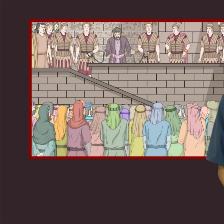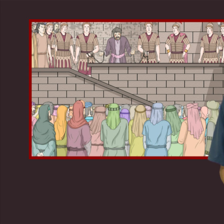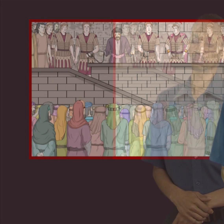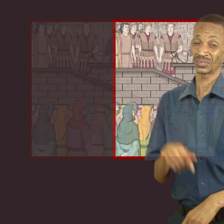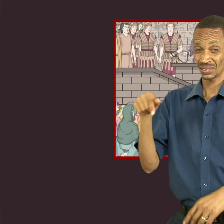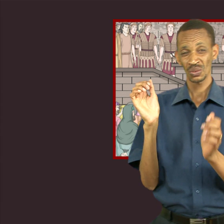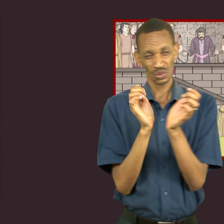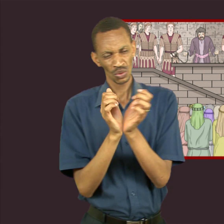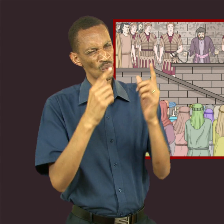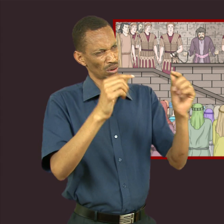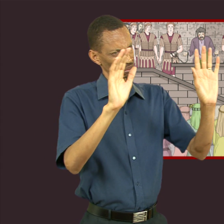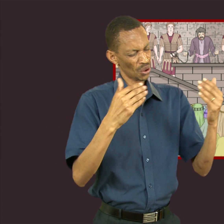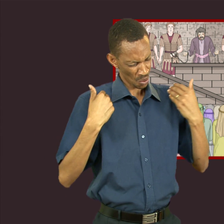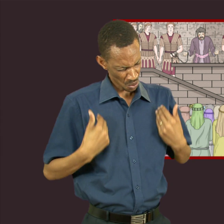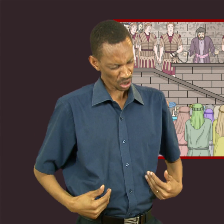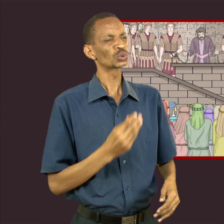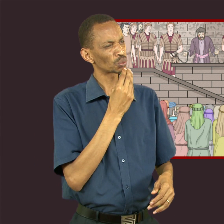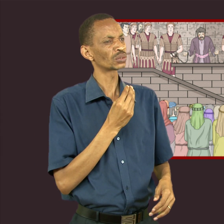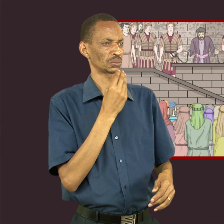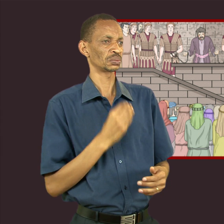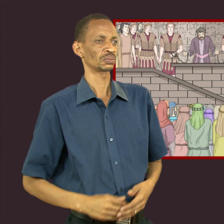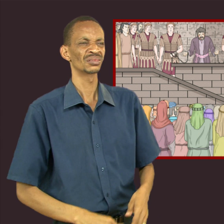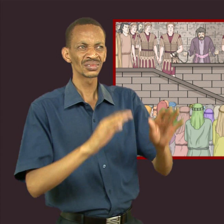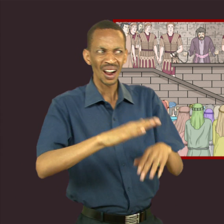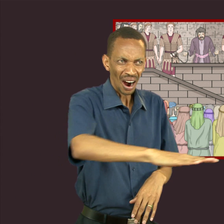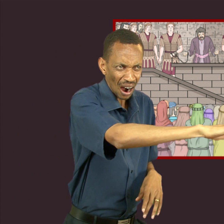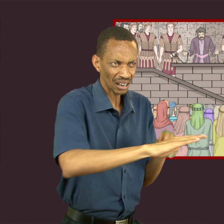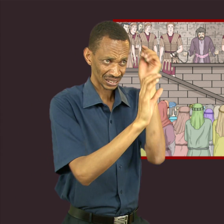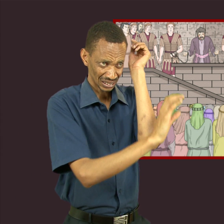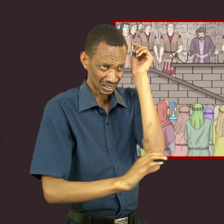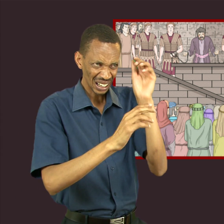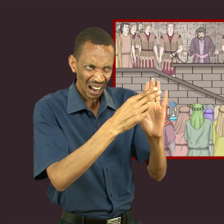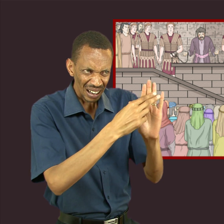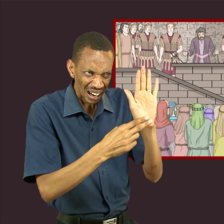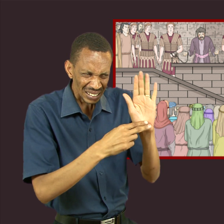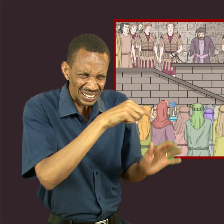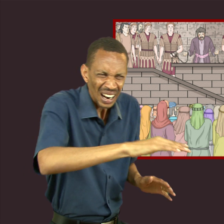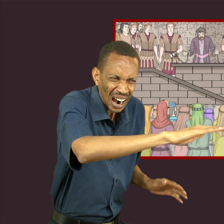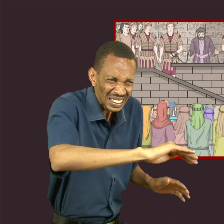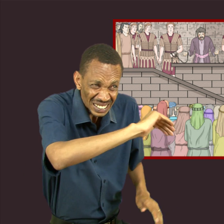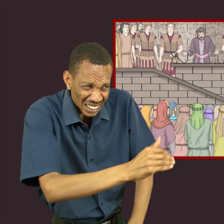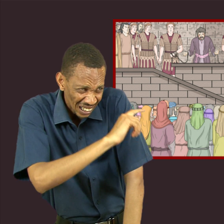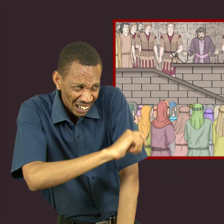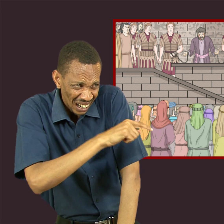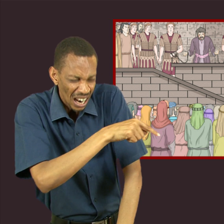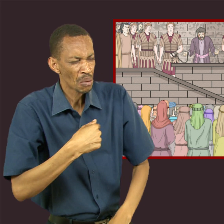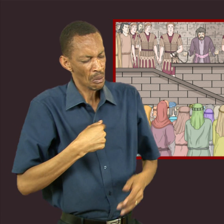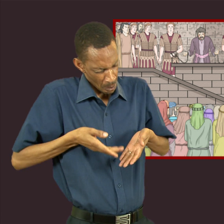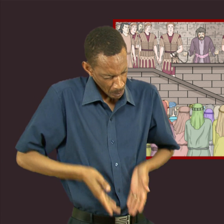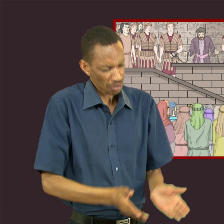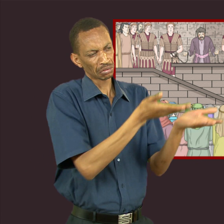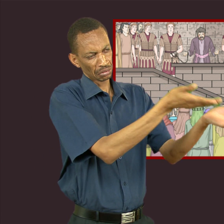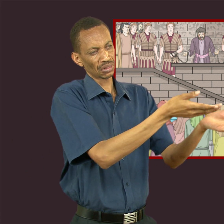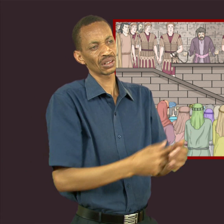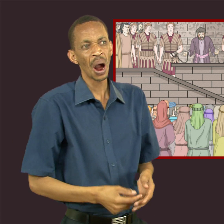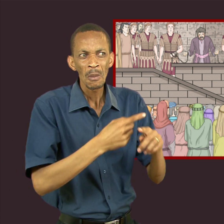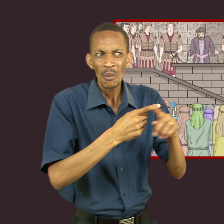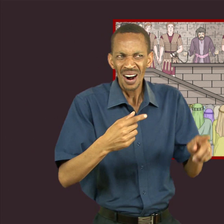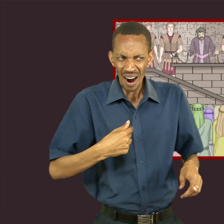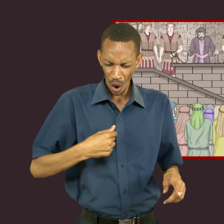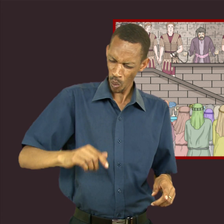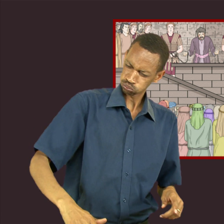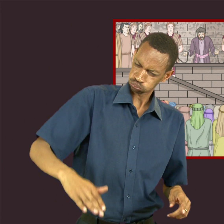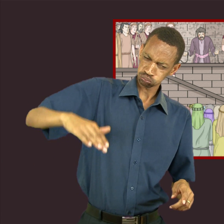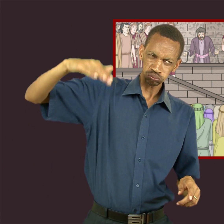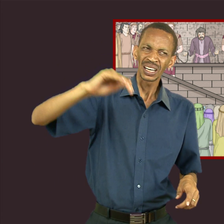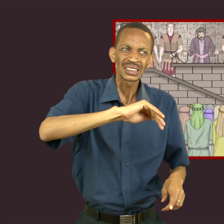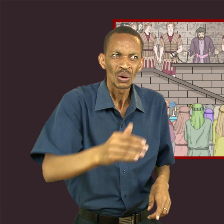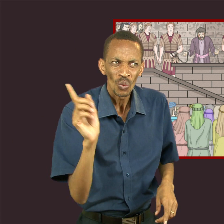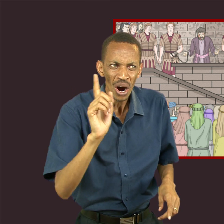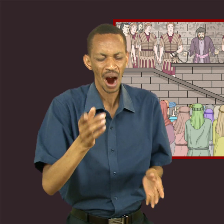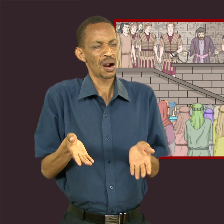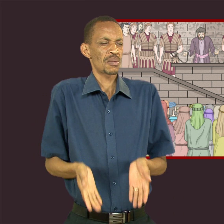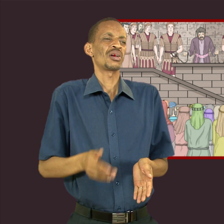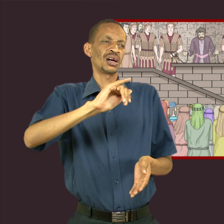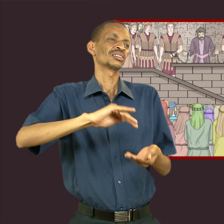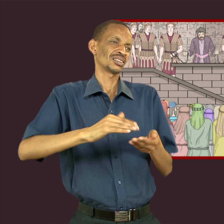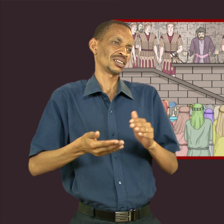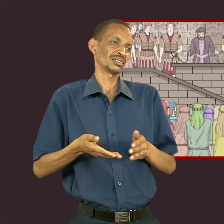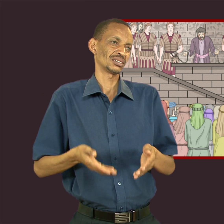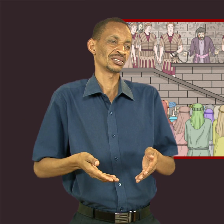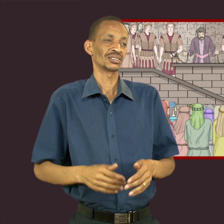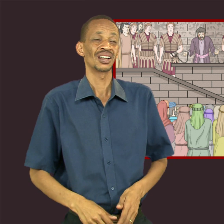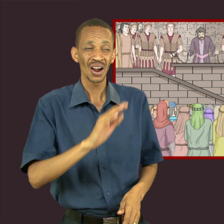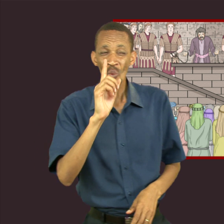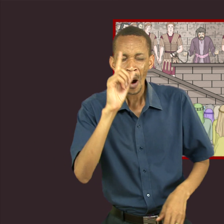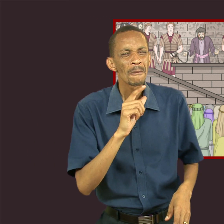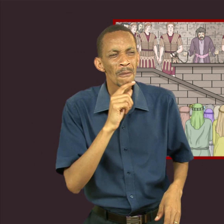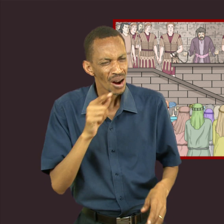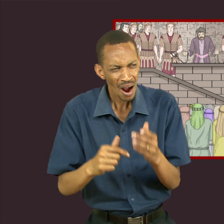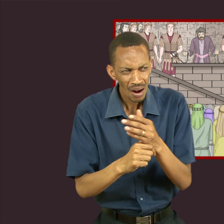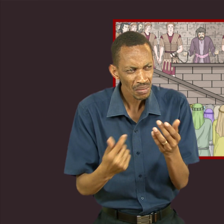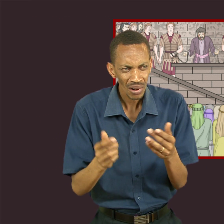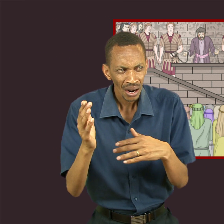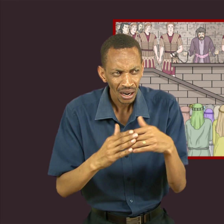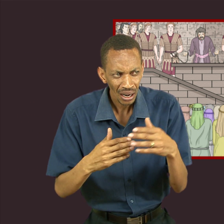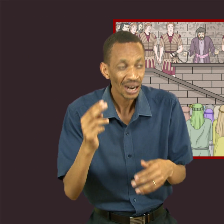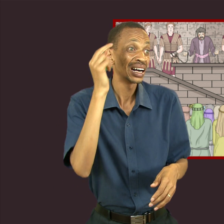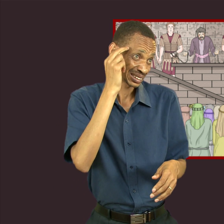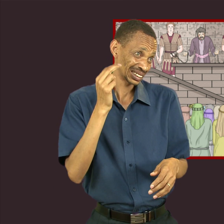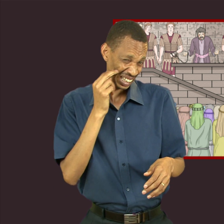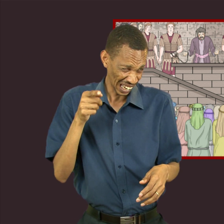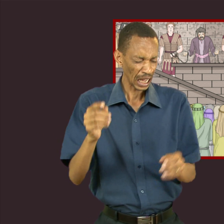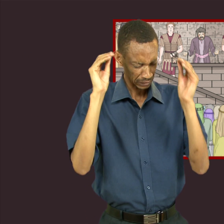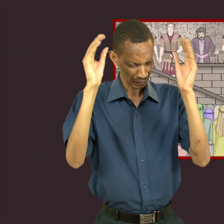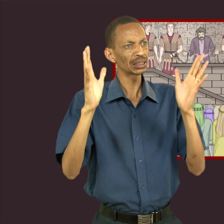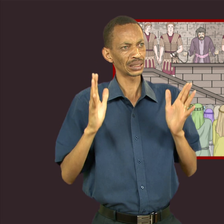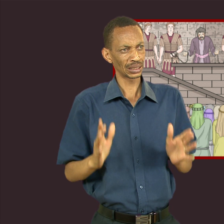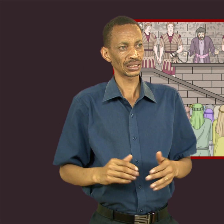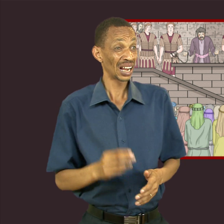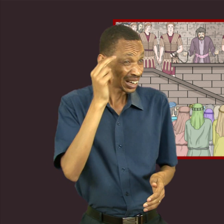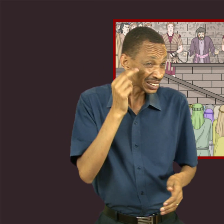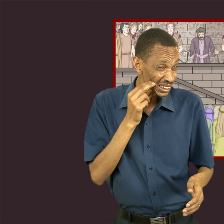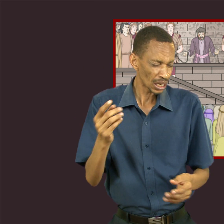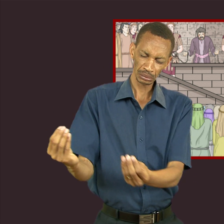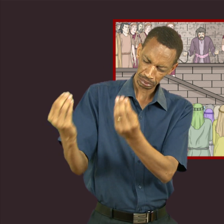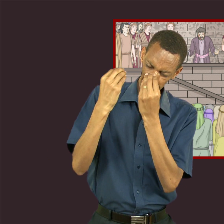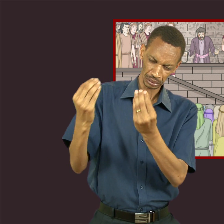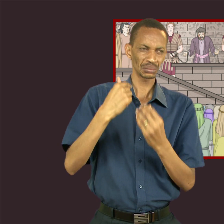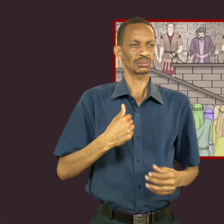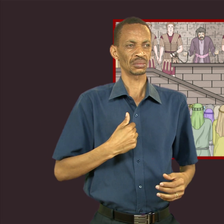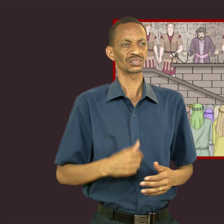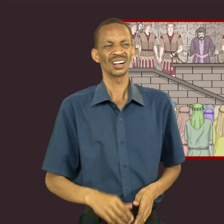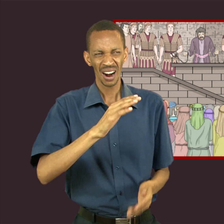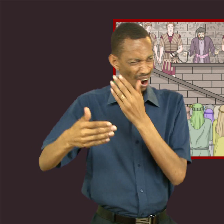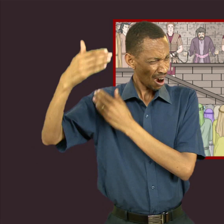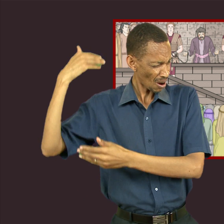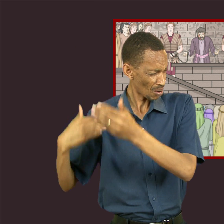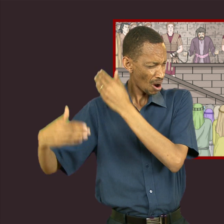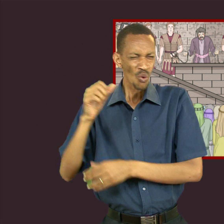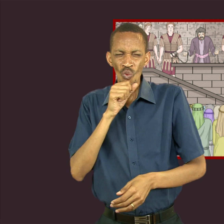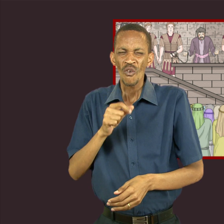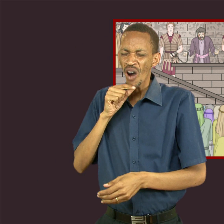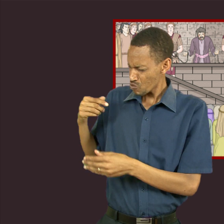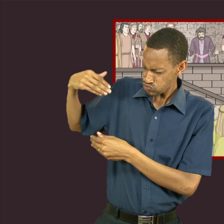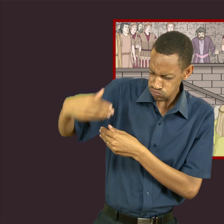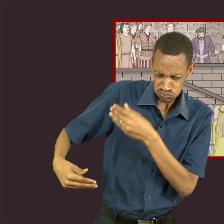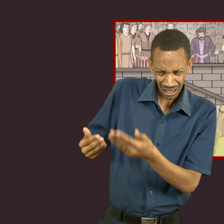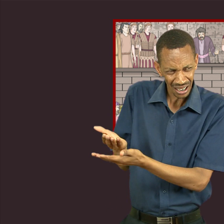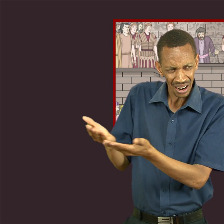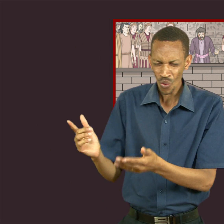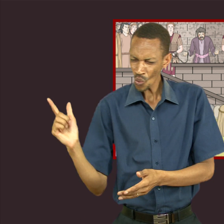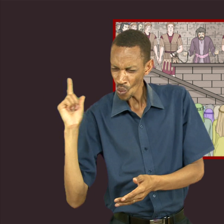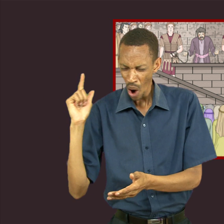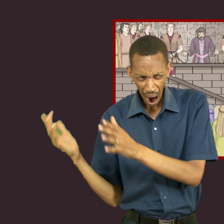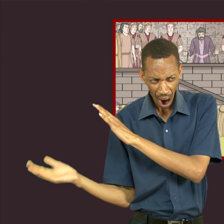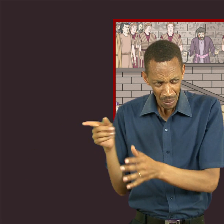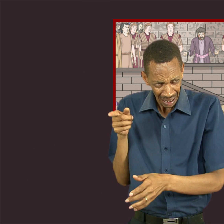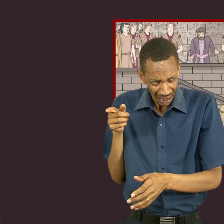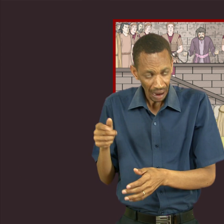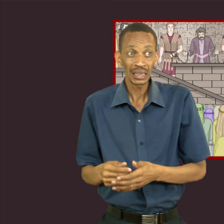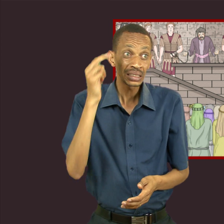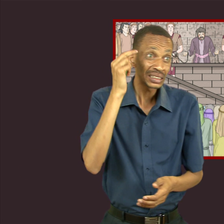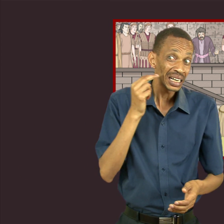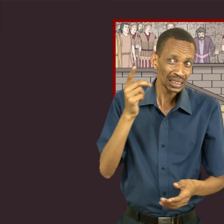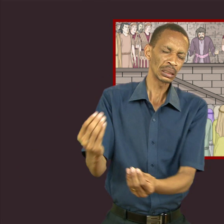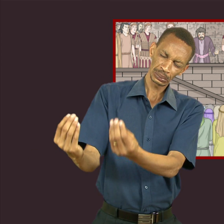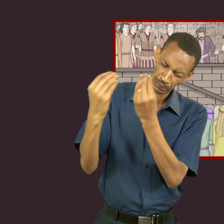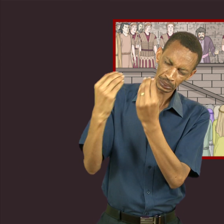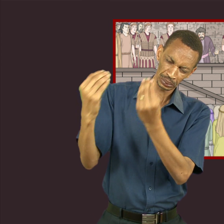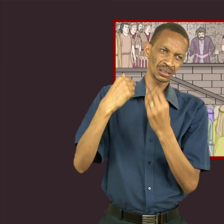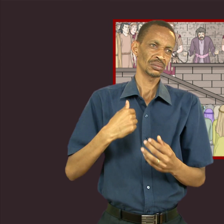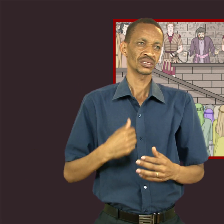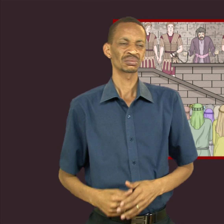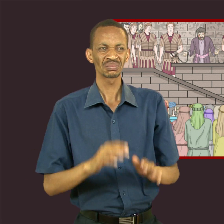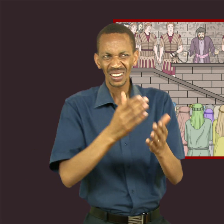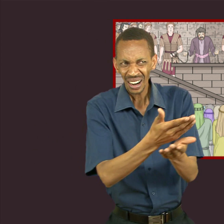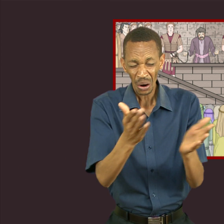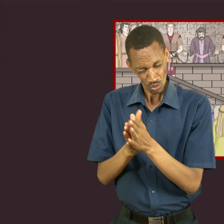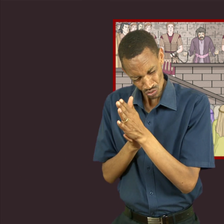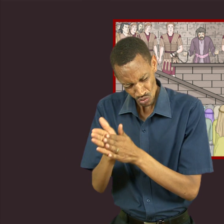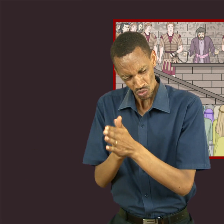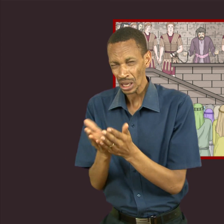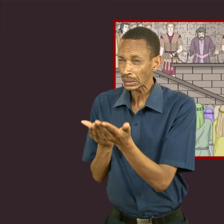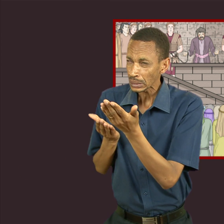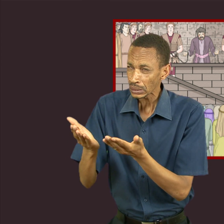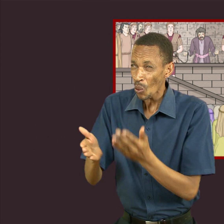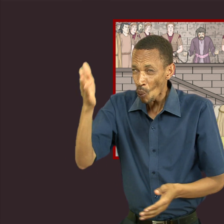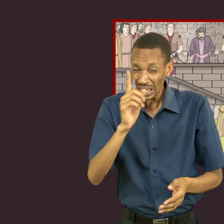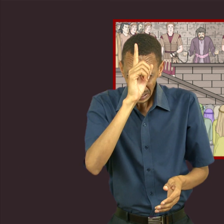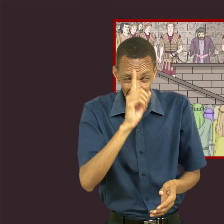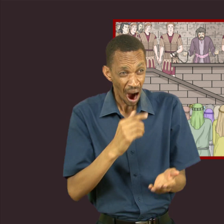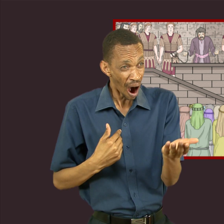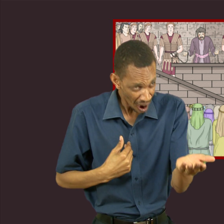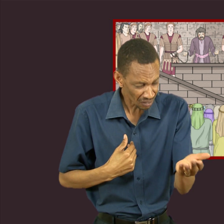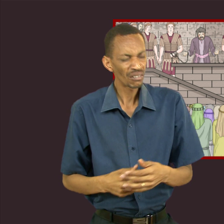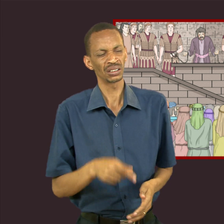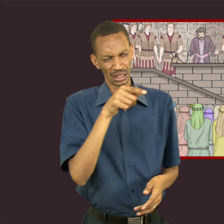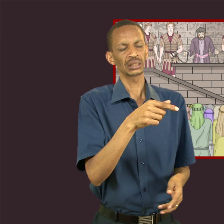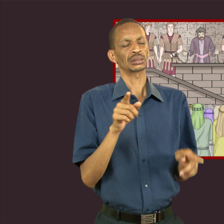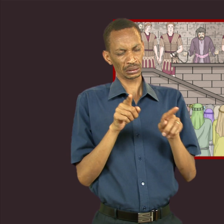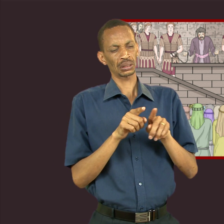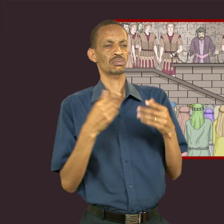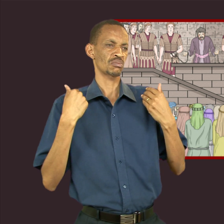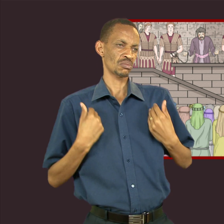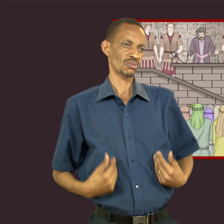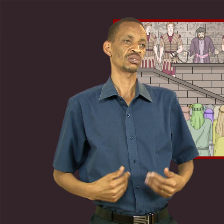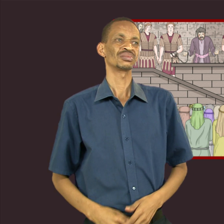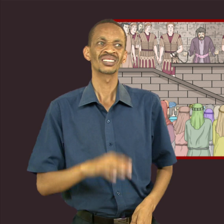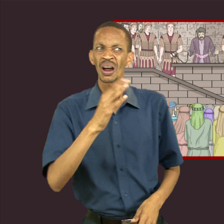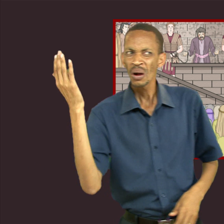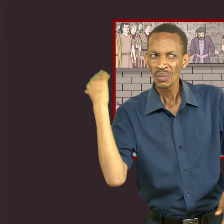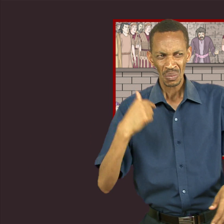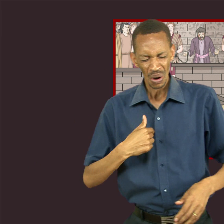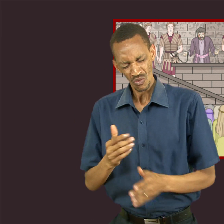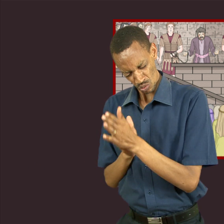When they heard him speak to them in Hebrew, they became even more silent. Then Paul declared, “I am a Jew, born in Tarsus of Cilicia, but raised in this city.